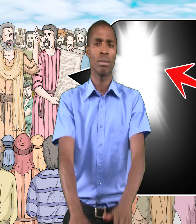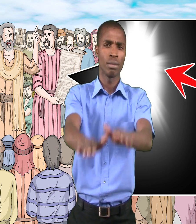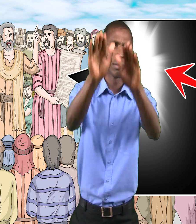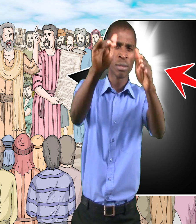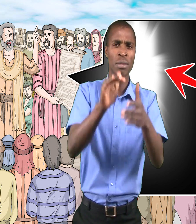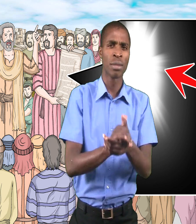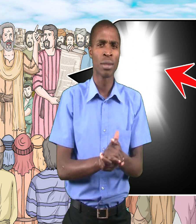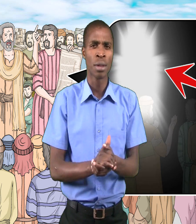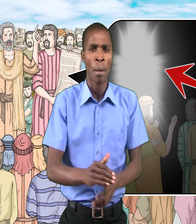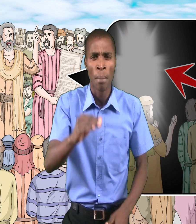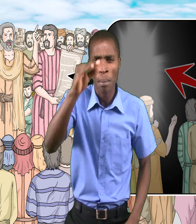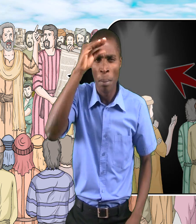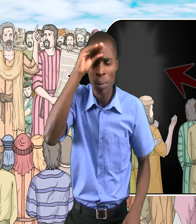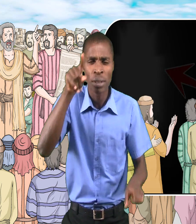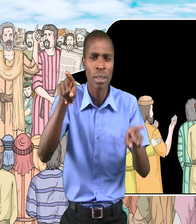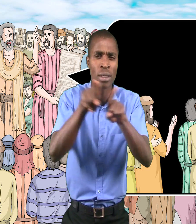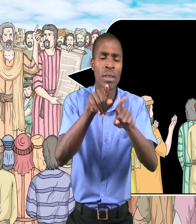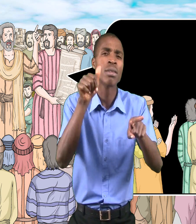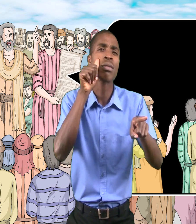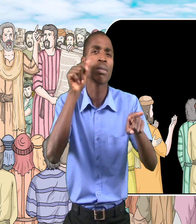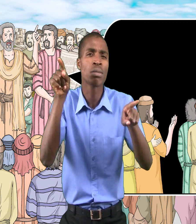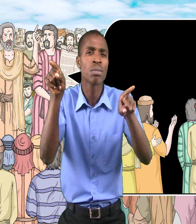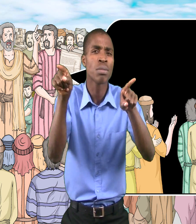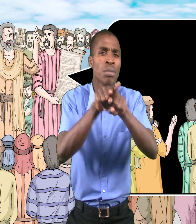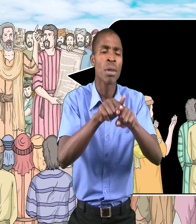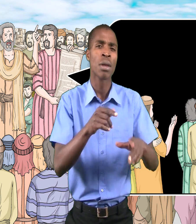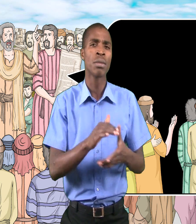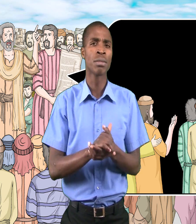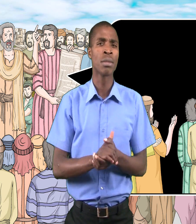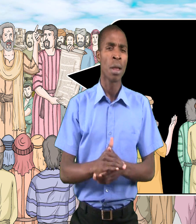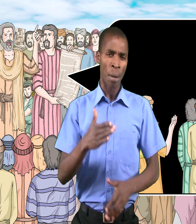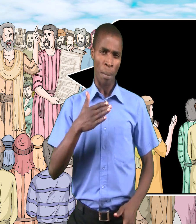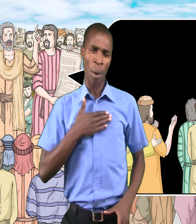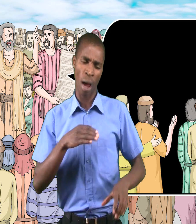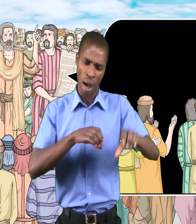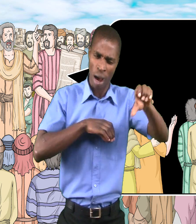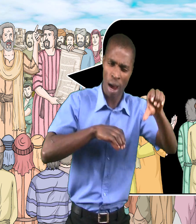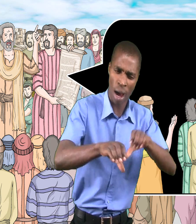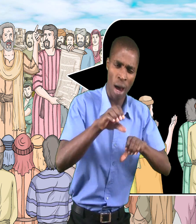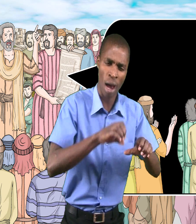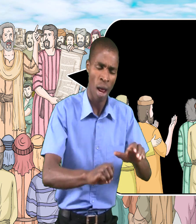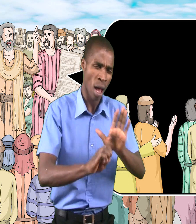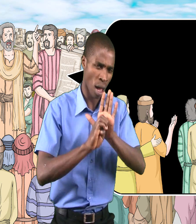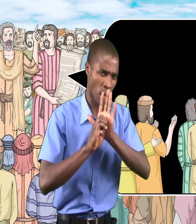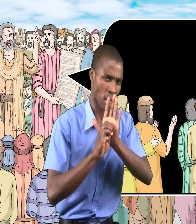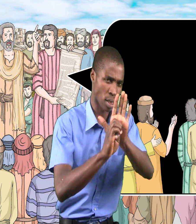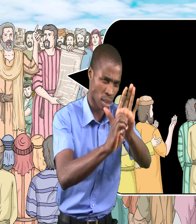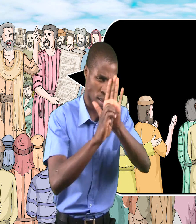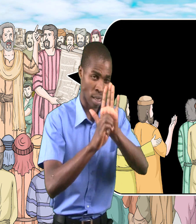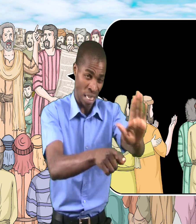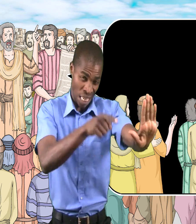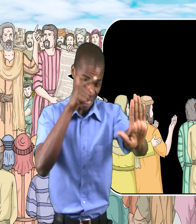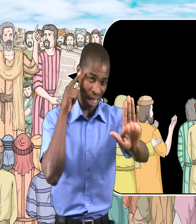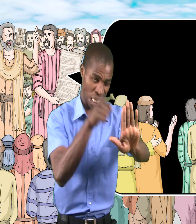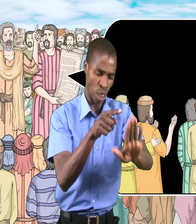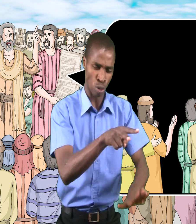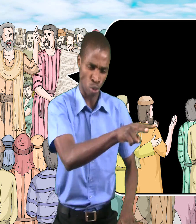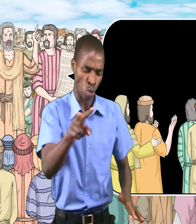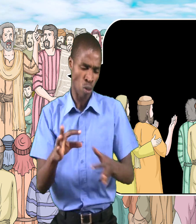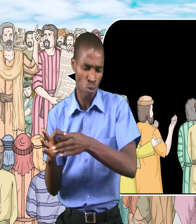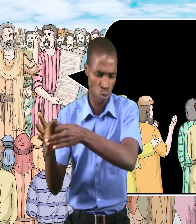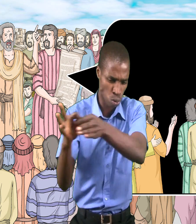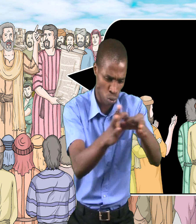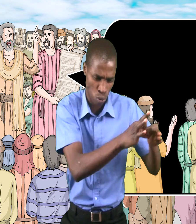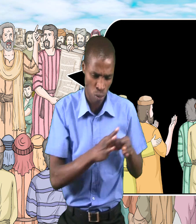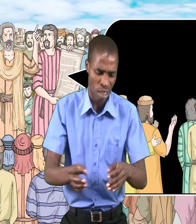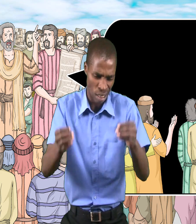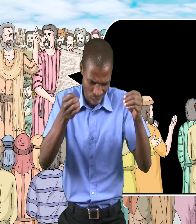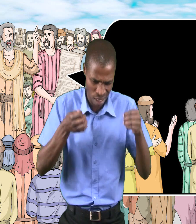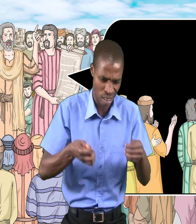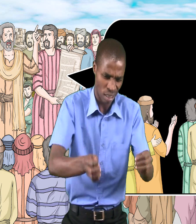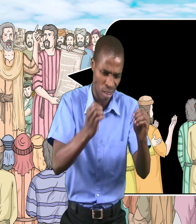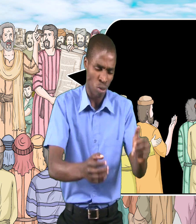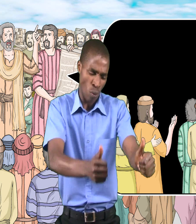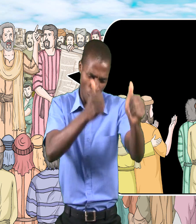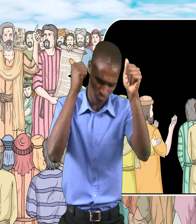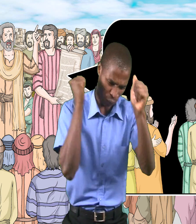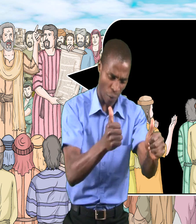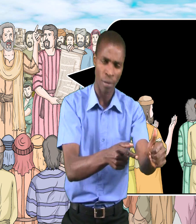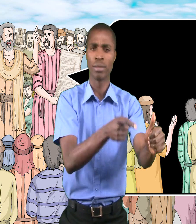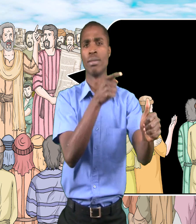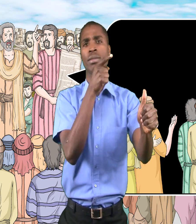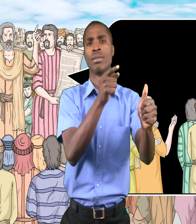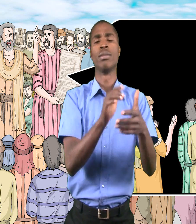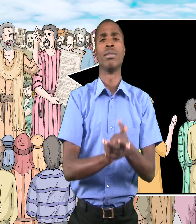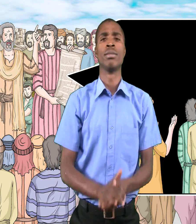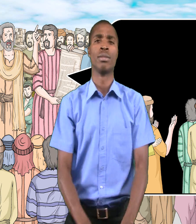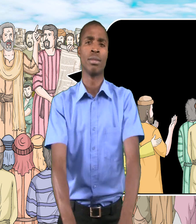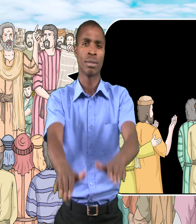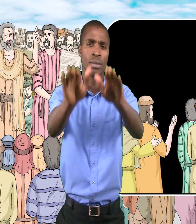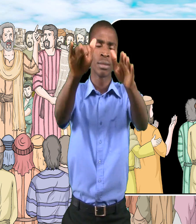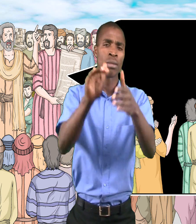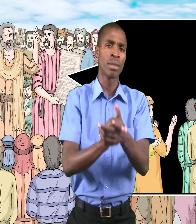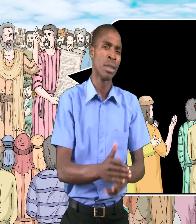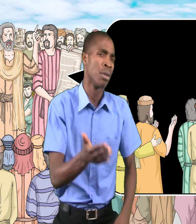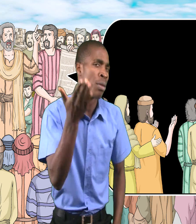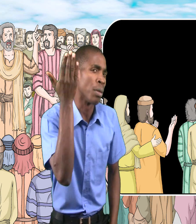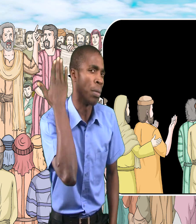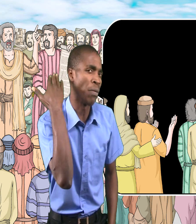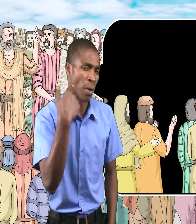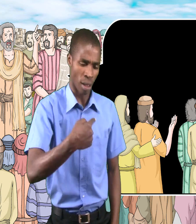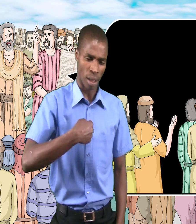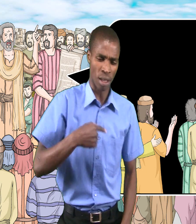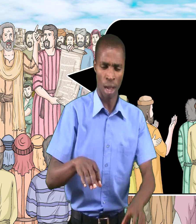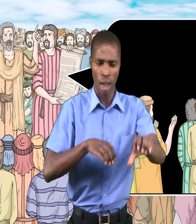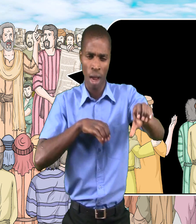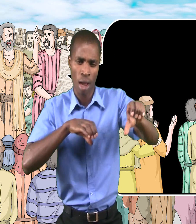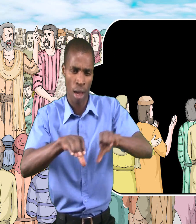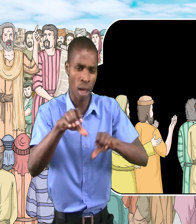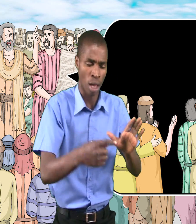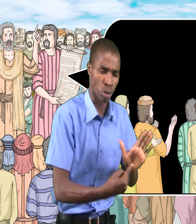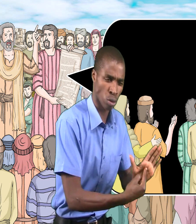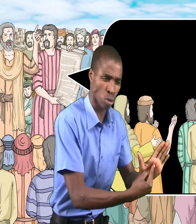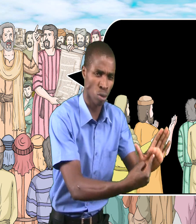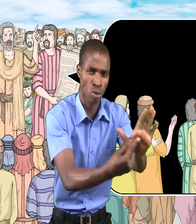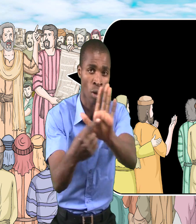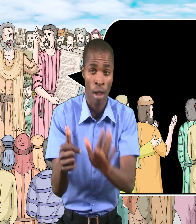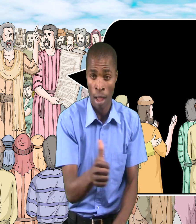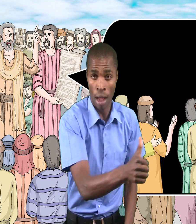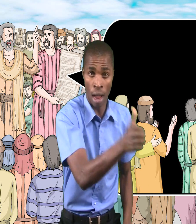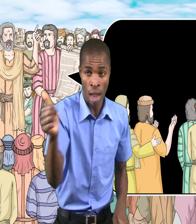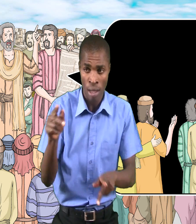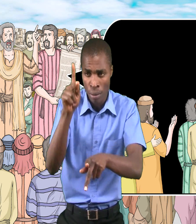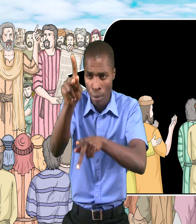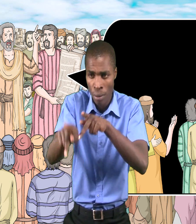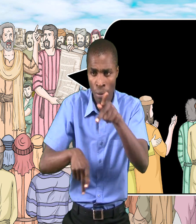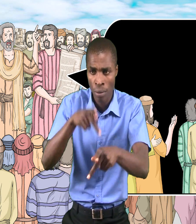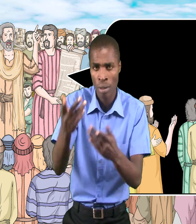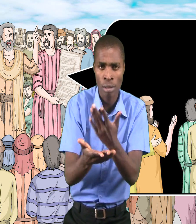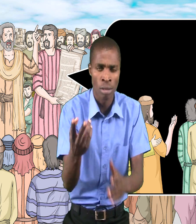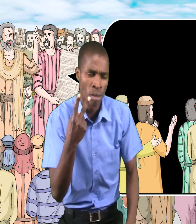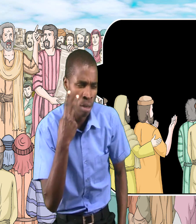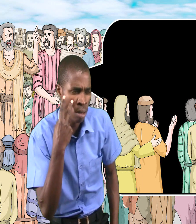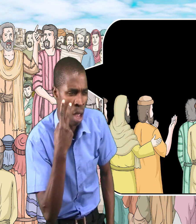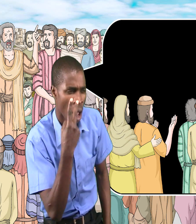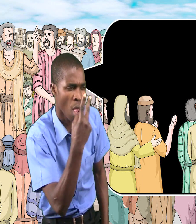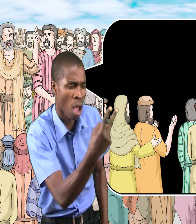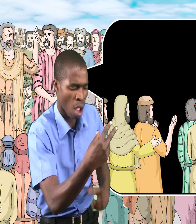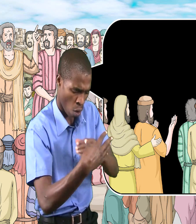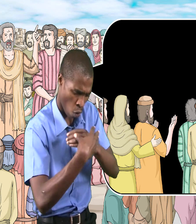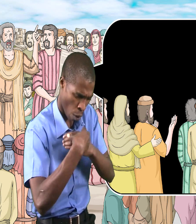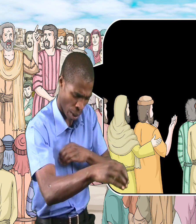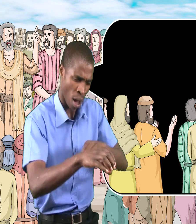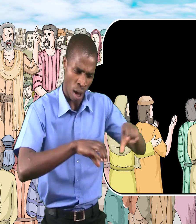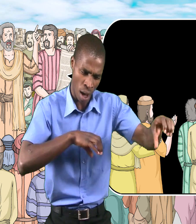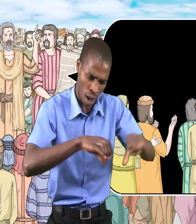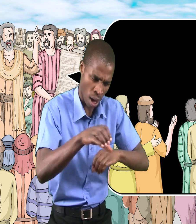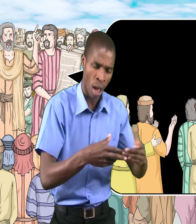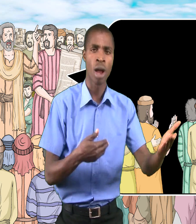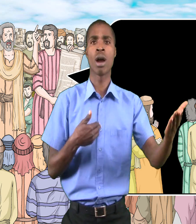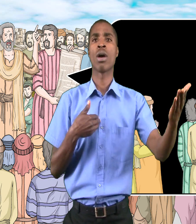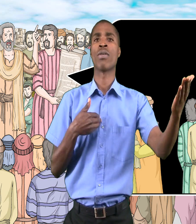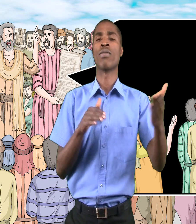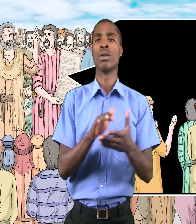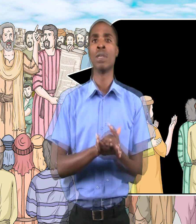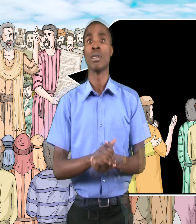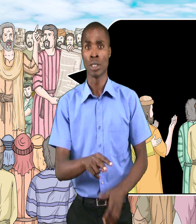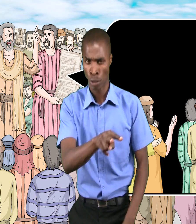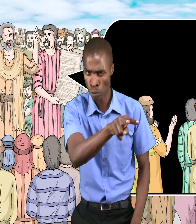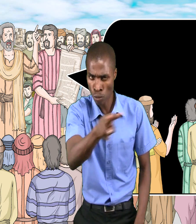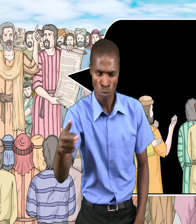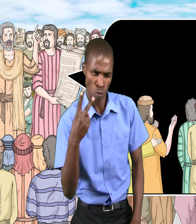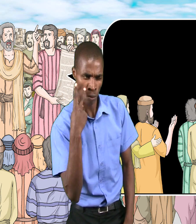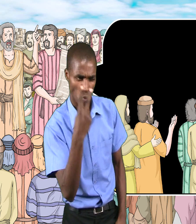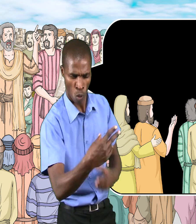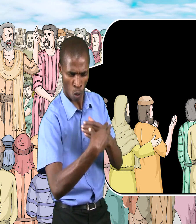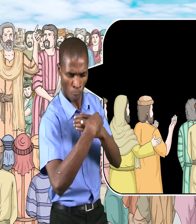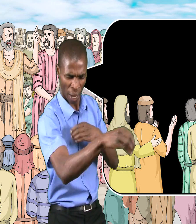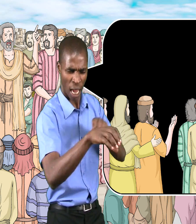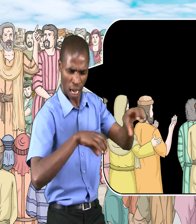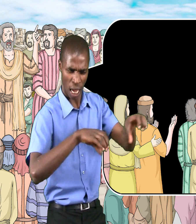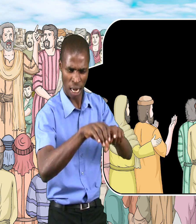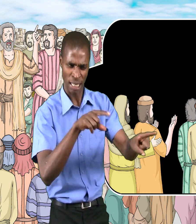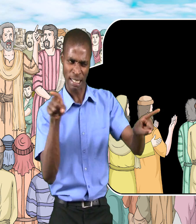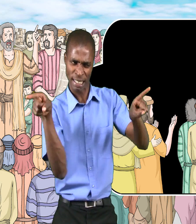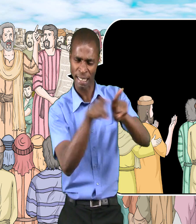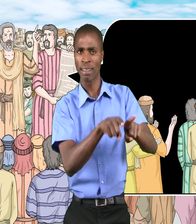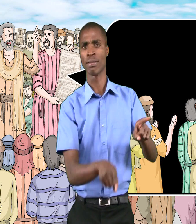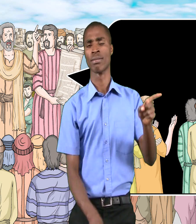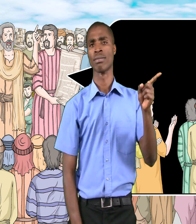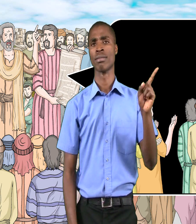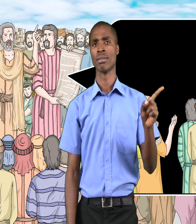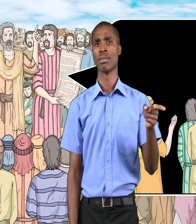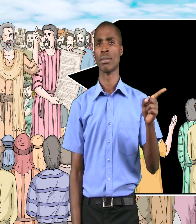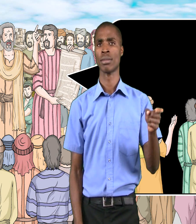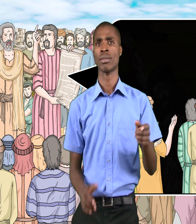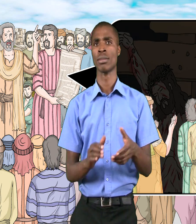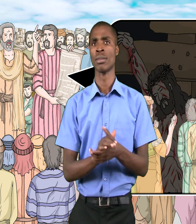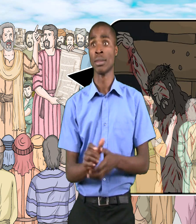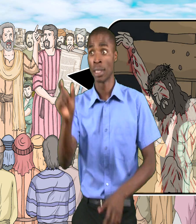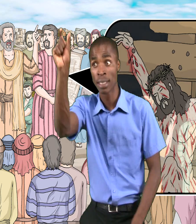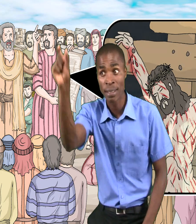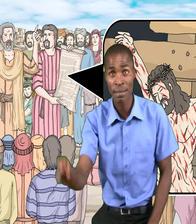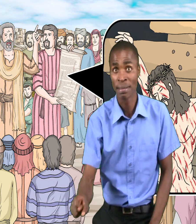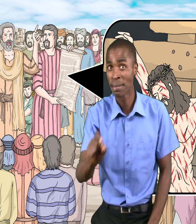Join one another in following my example, brothers, and carefully observe those who walk according to the pattern we set for you.